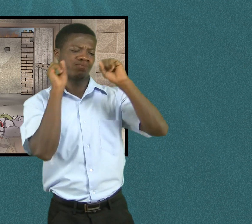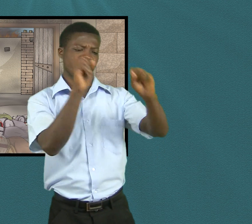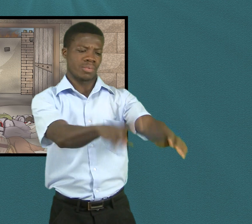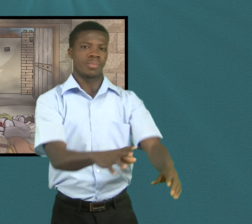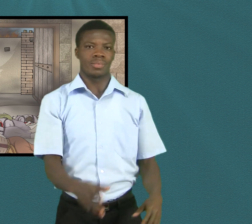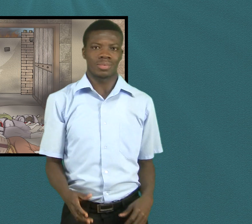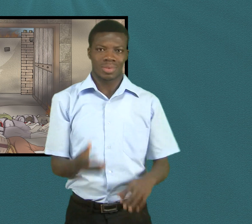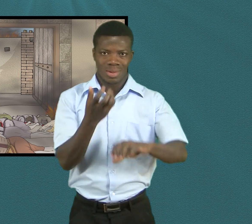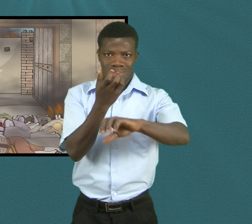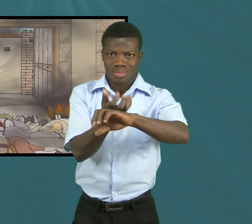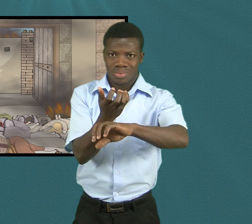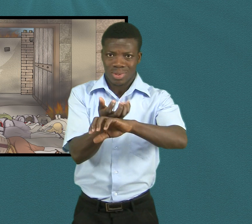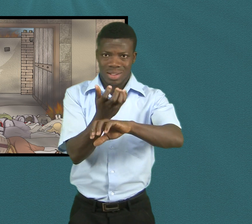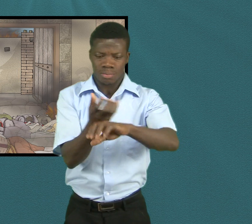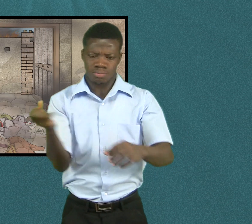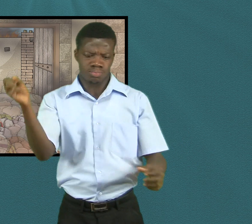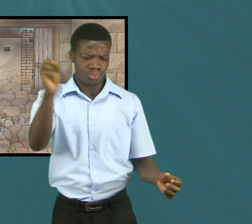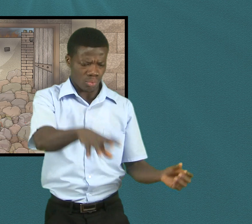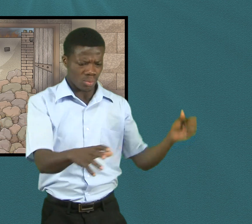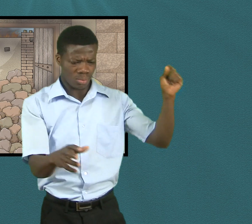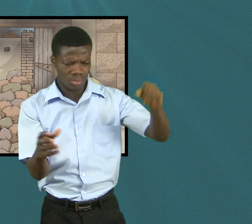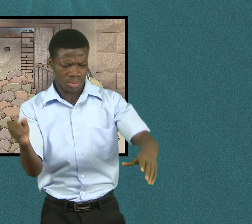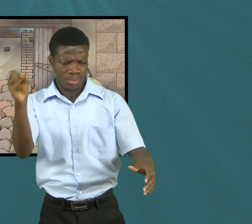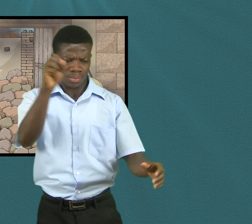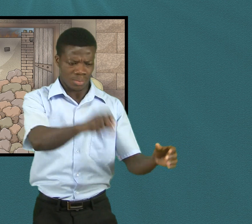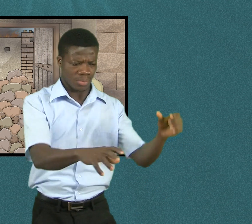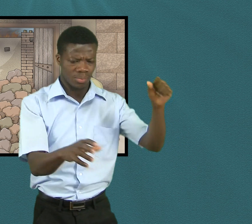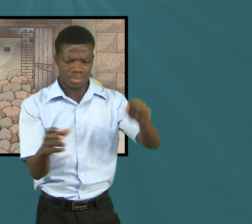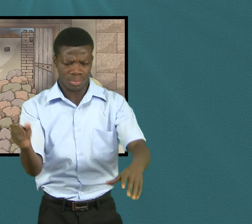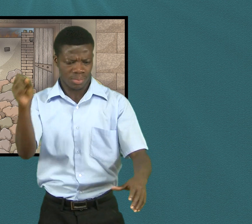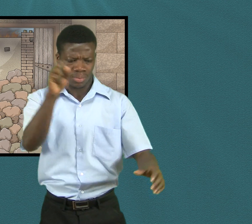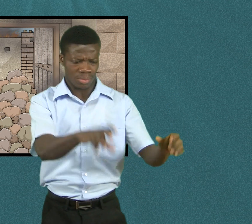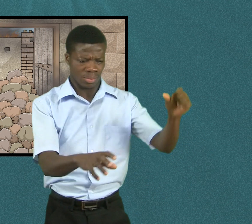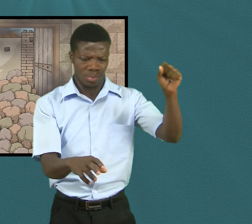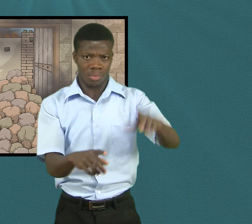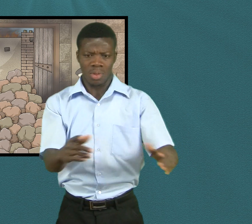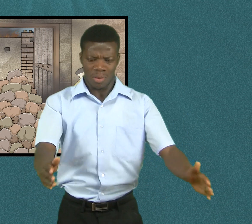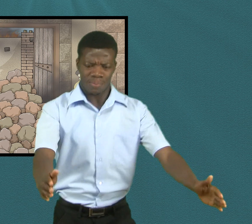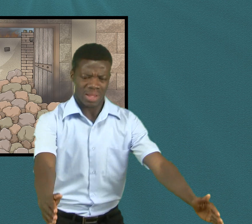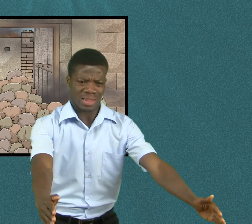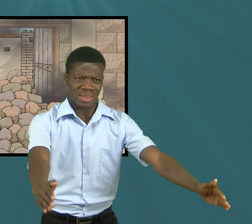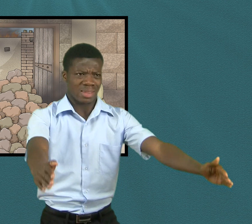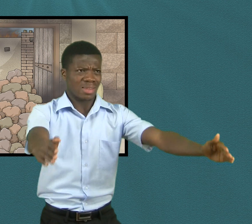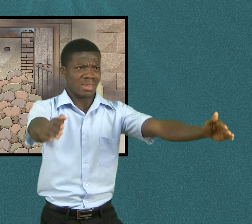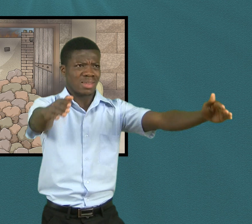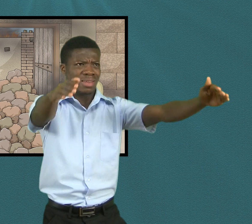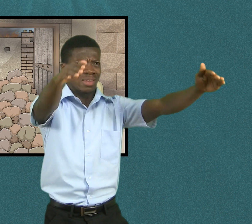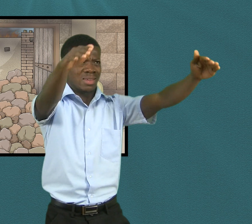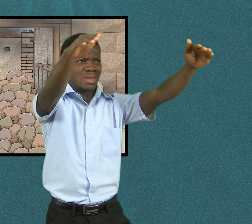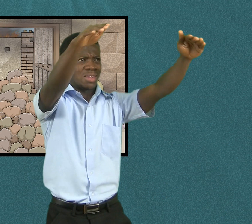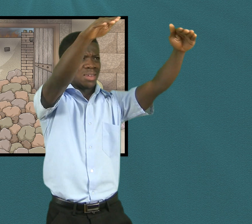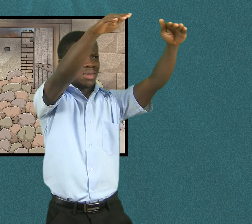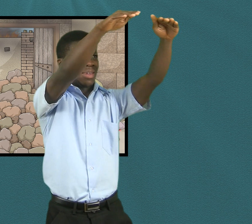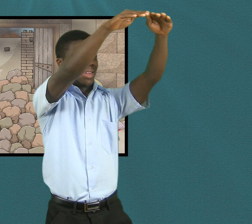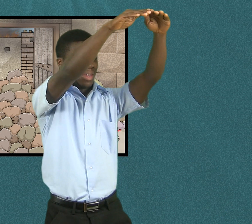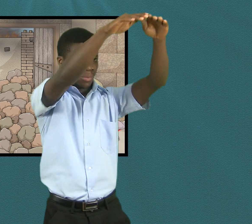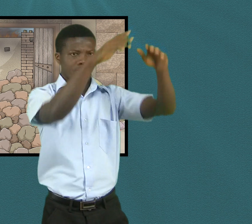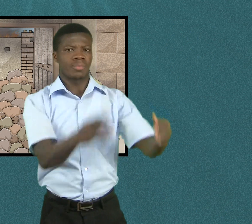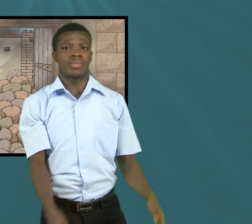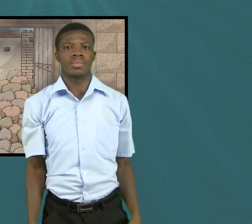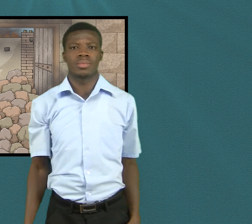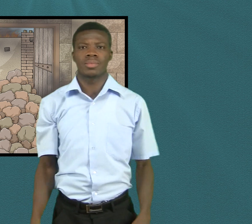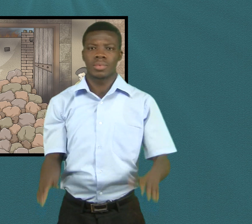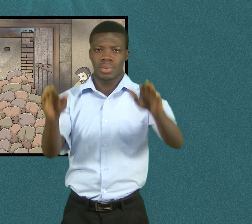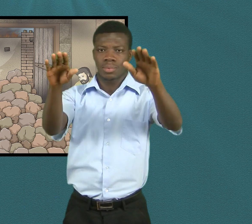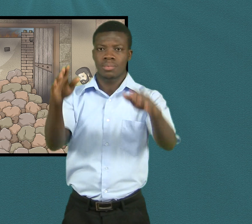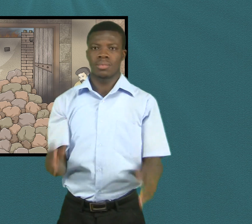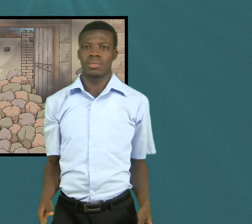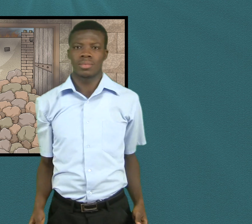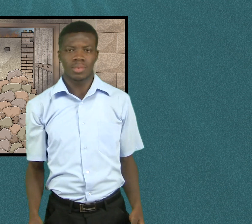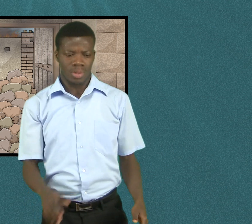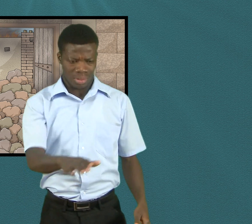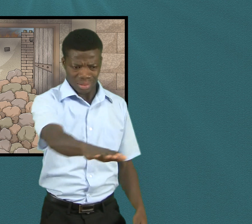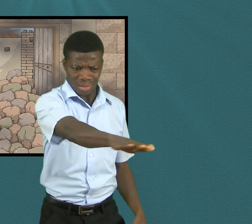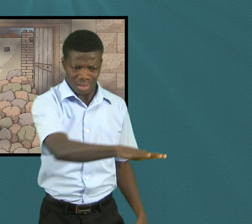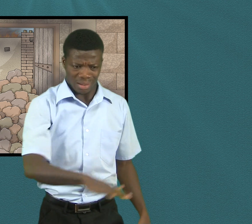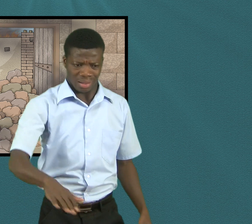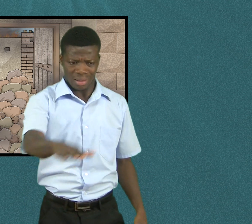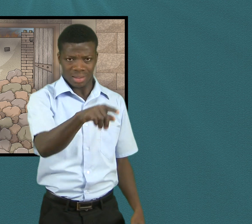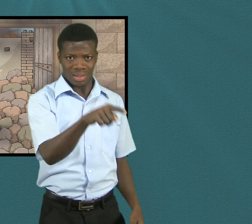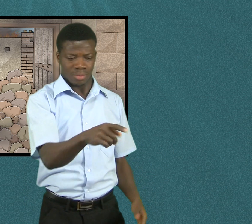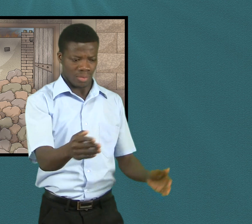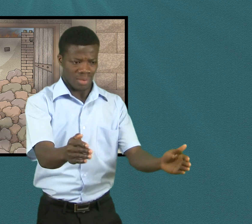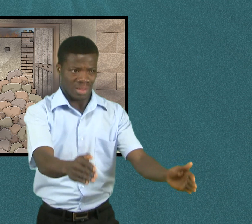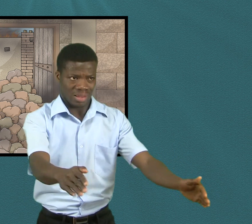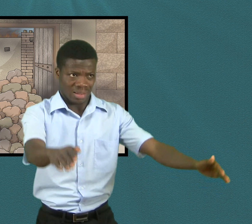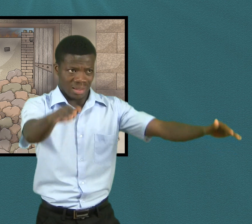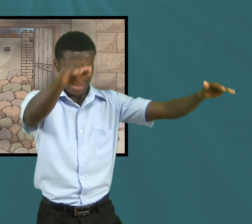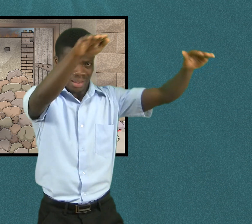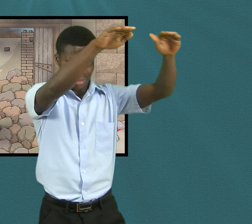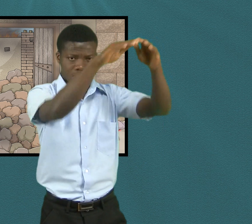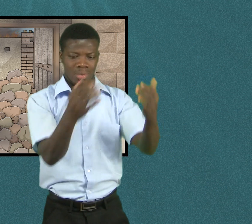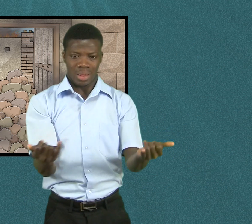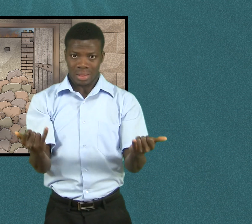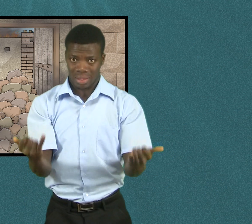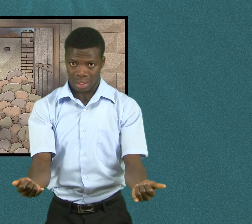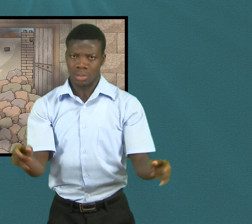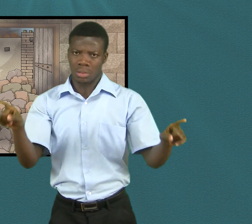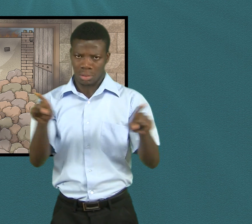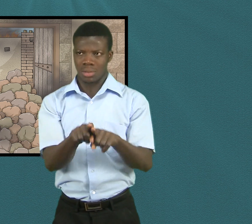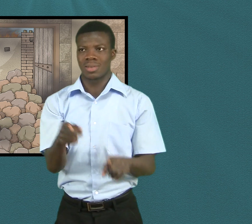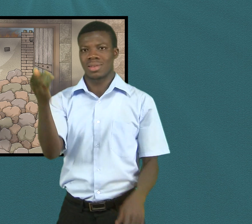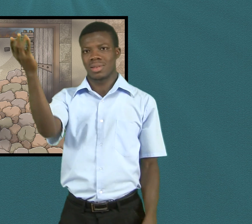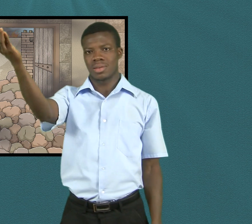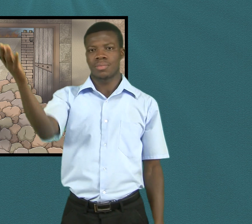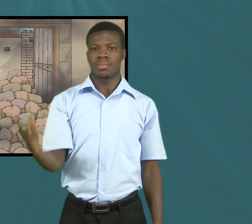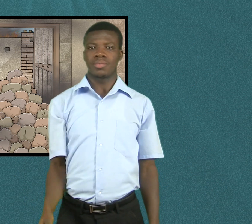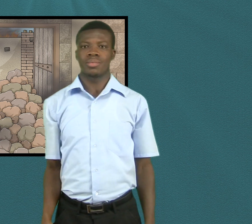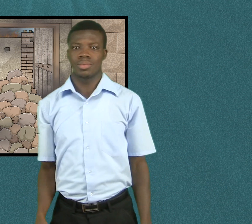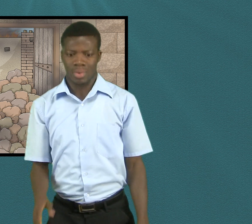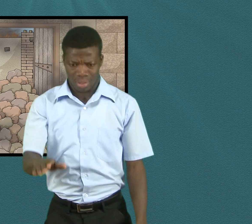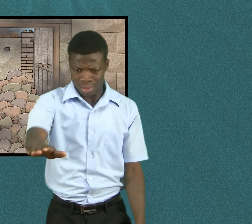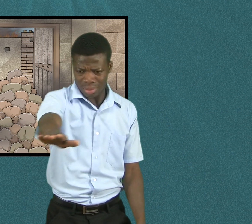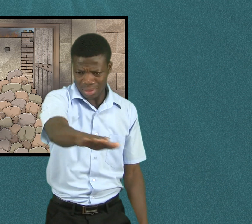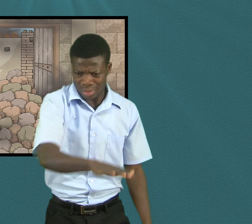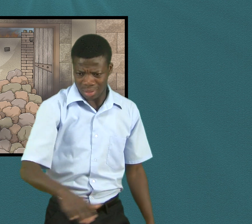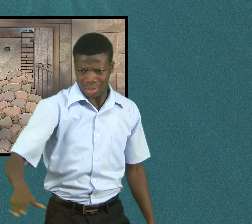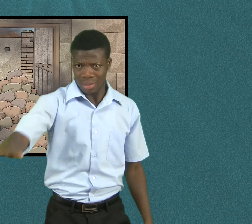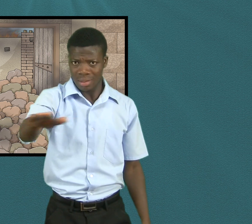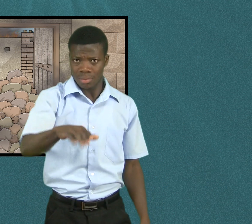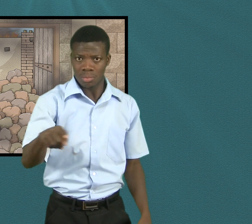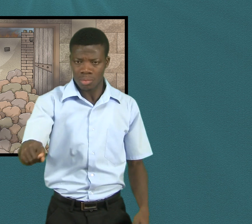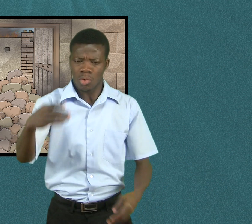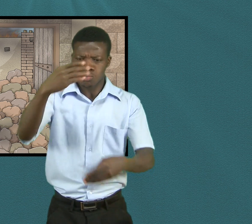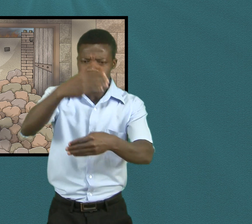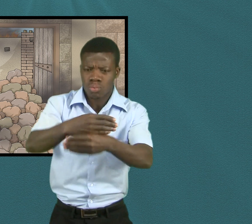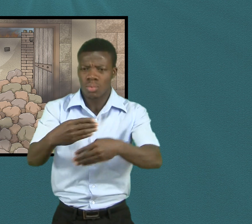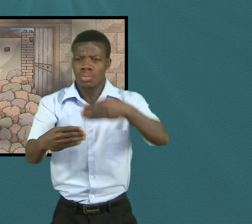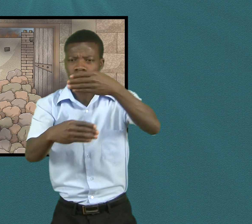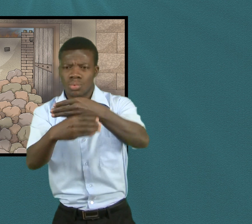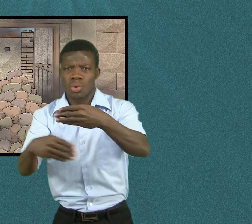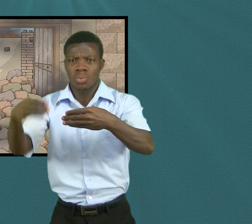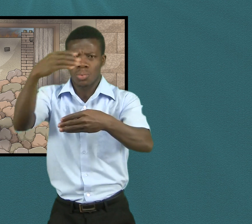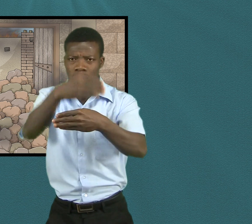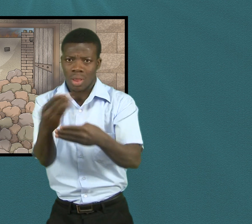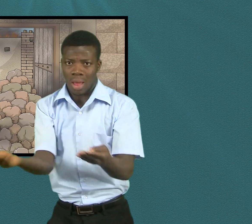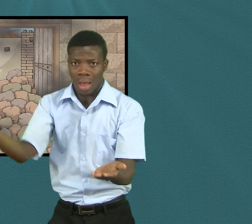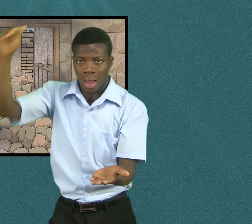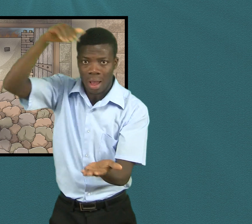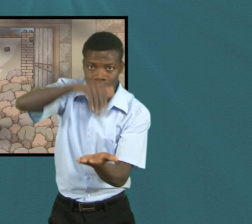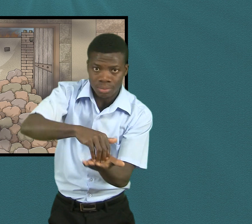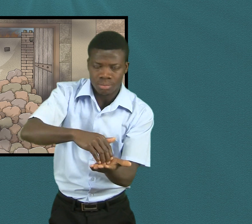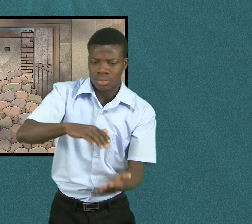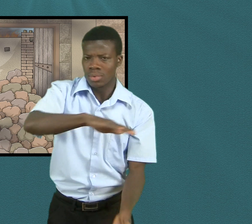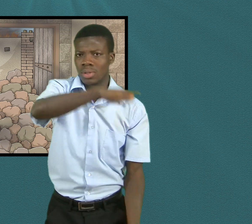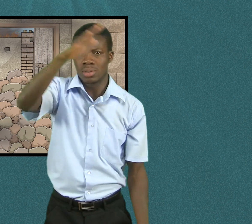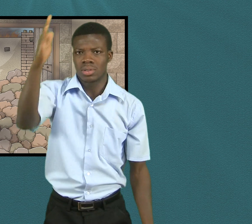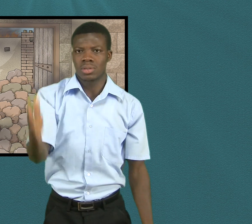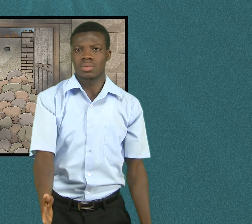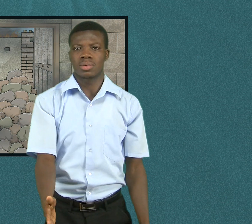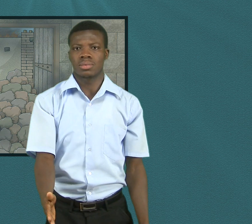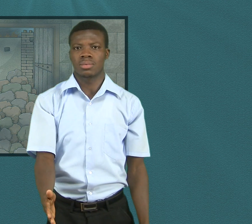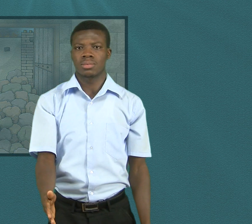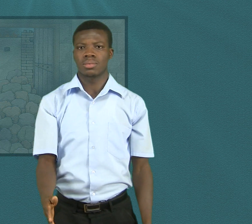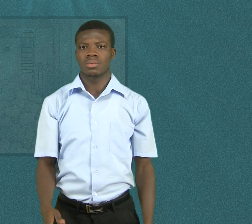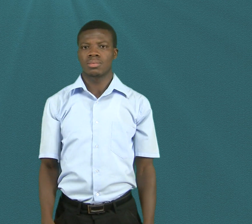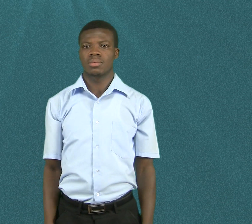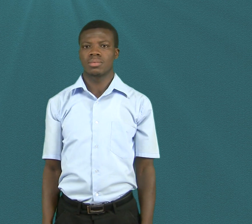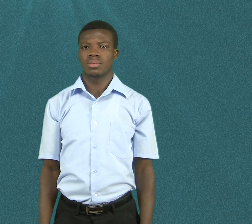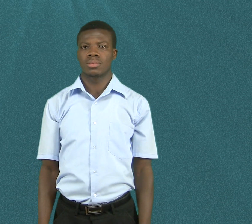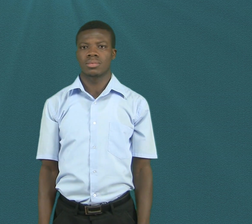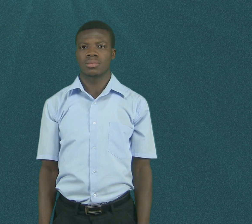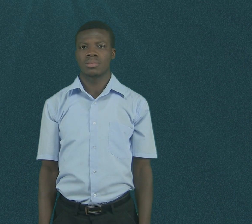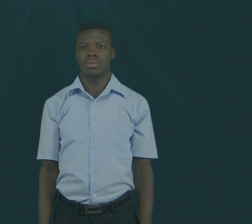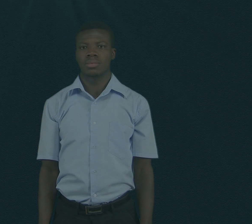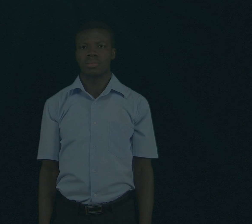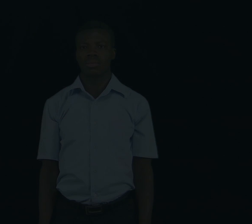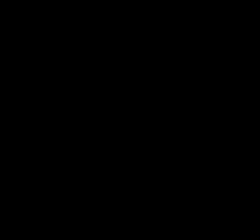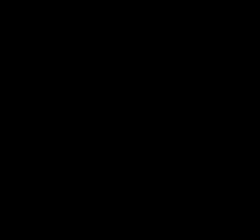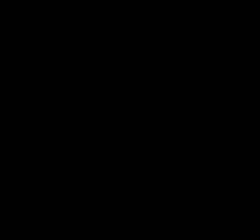And over it they raised a large pile of rocks, which remains to this day.